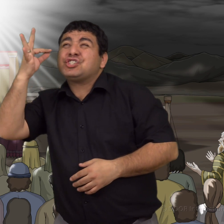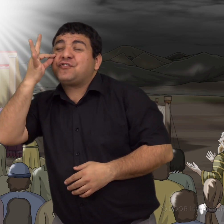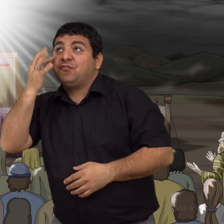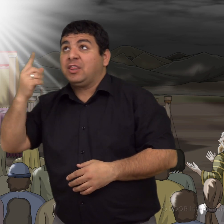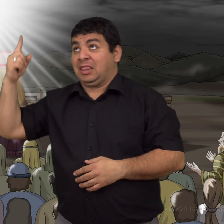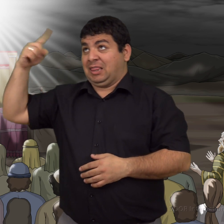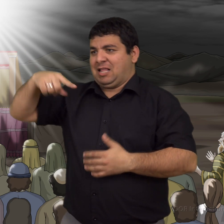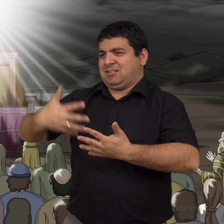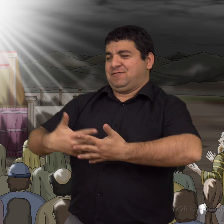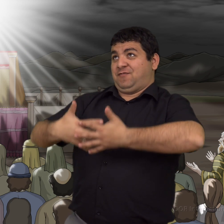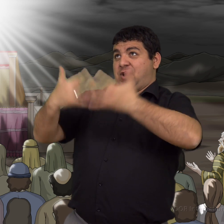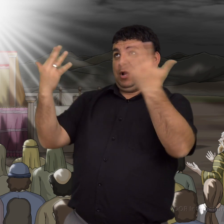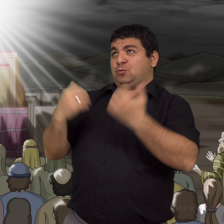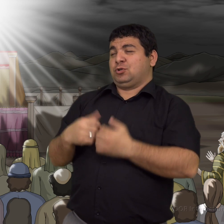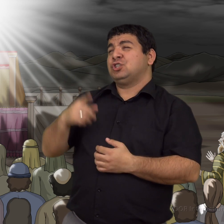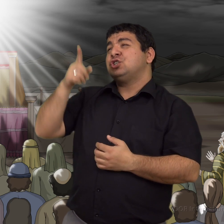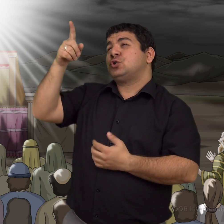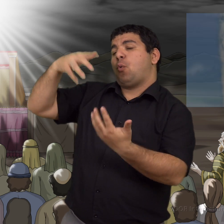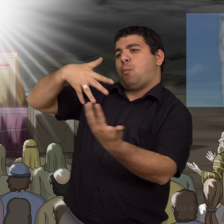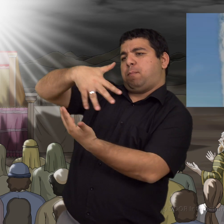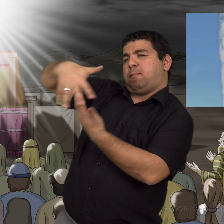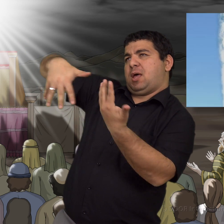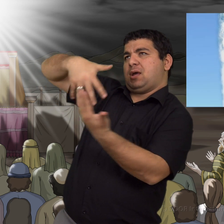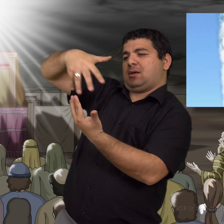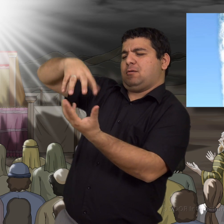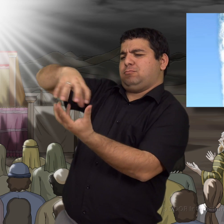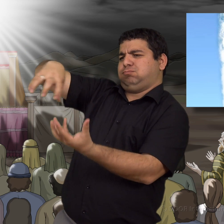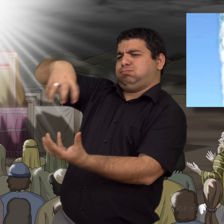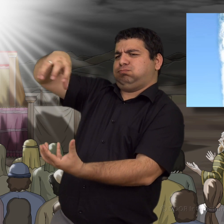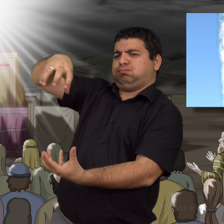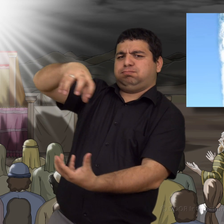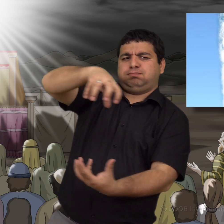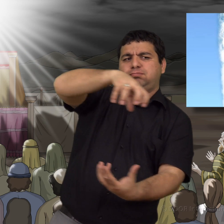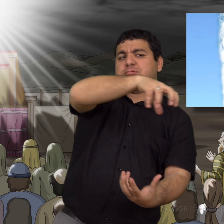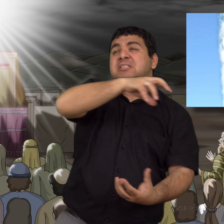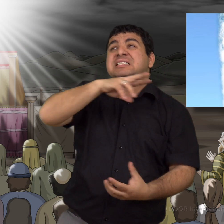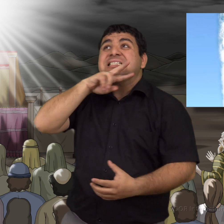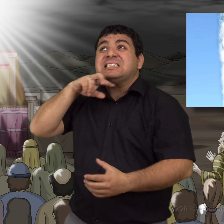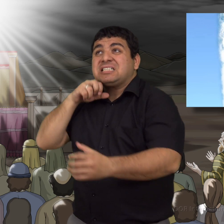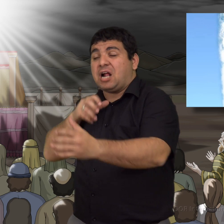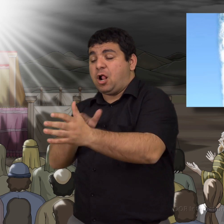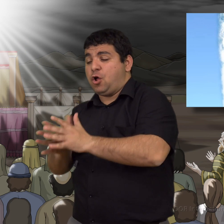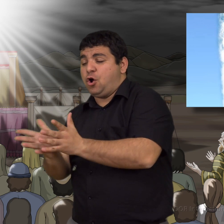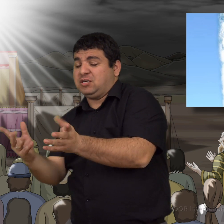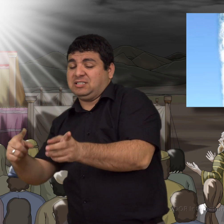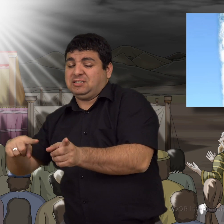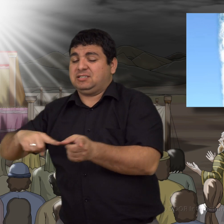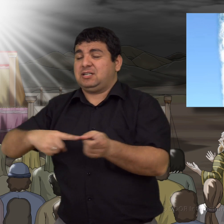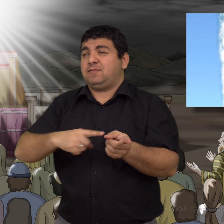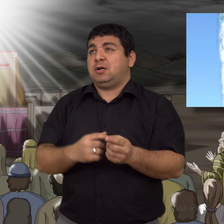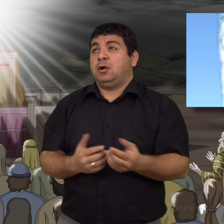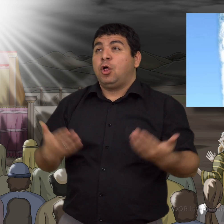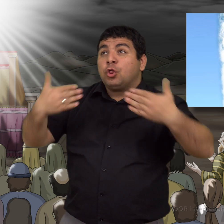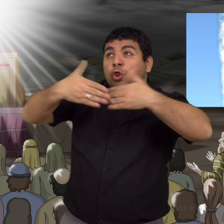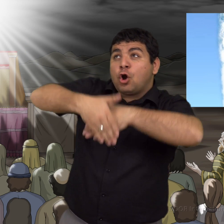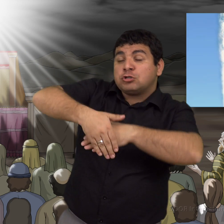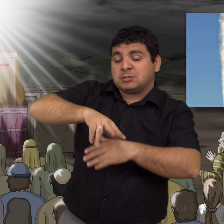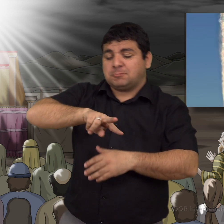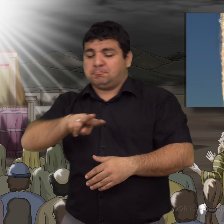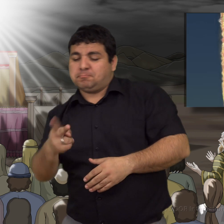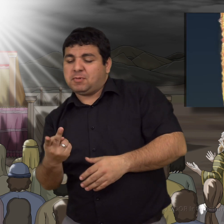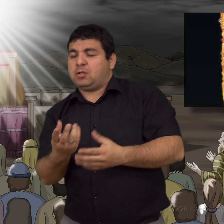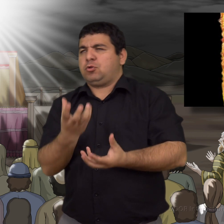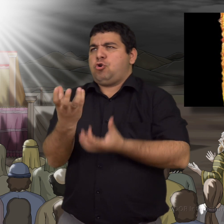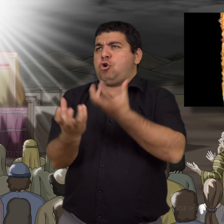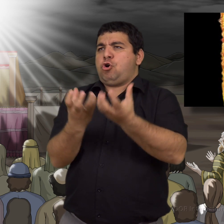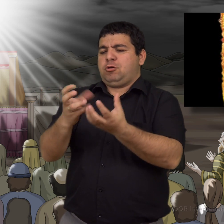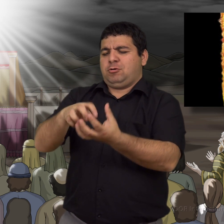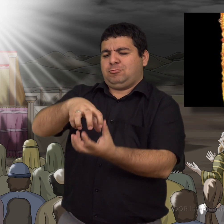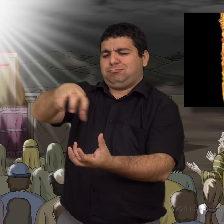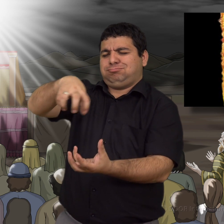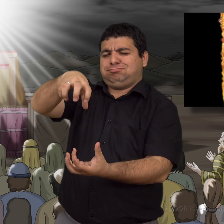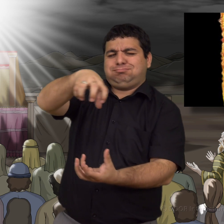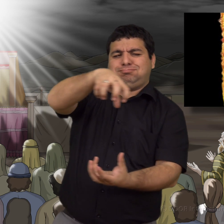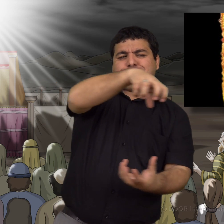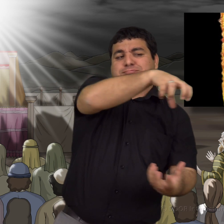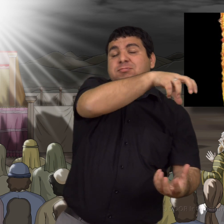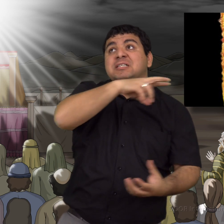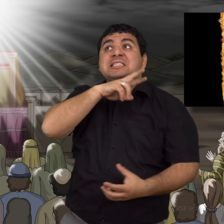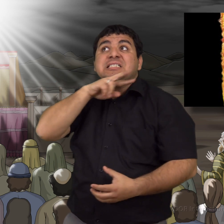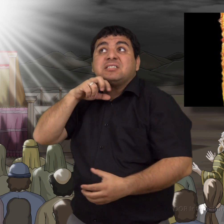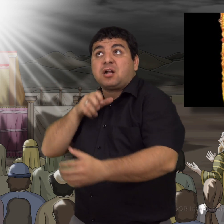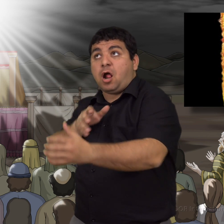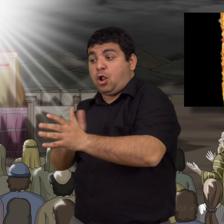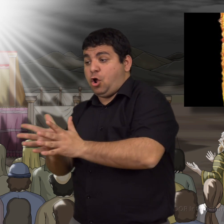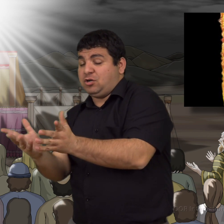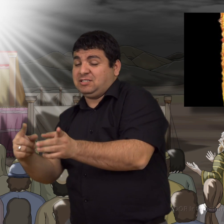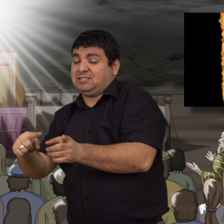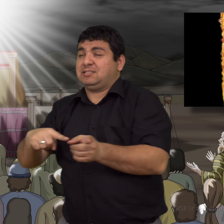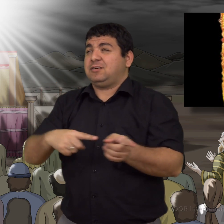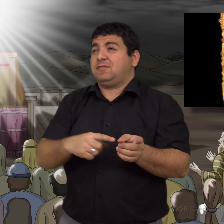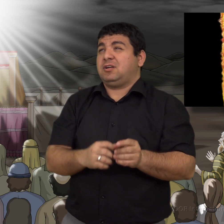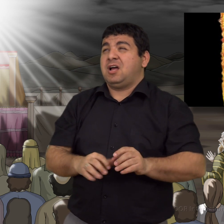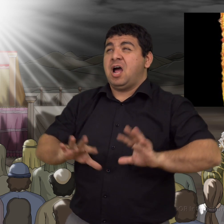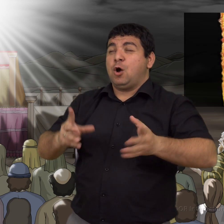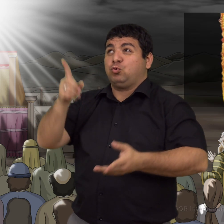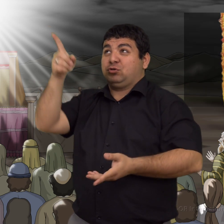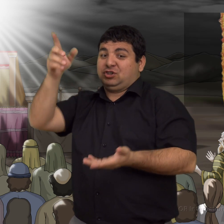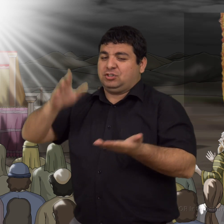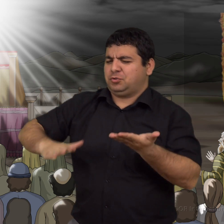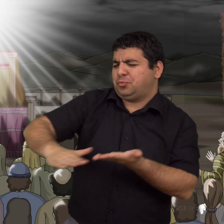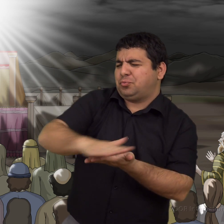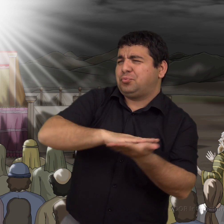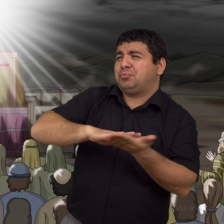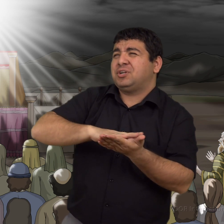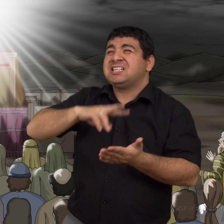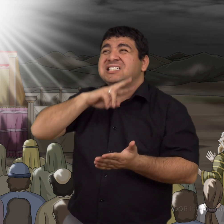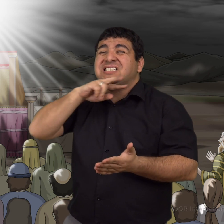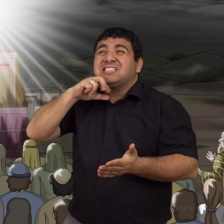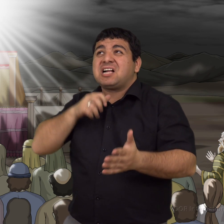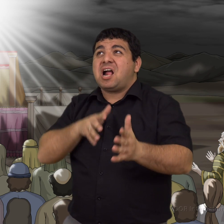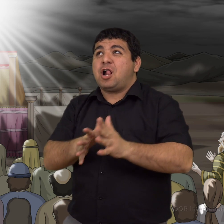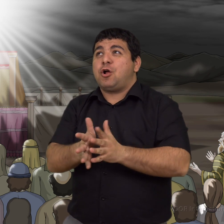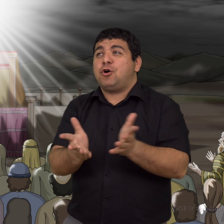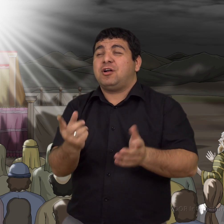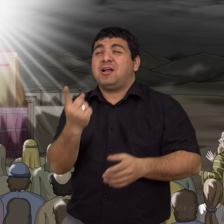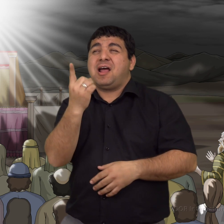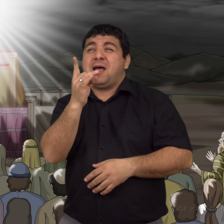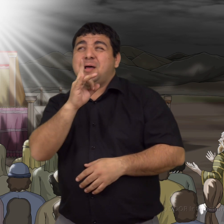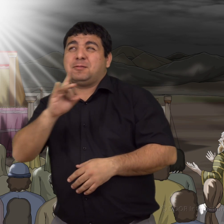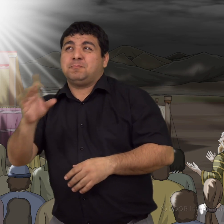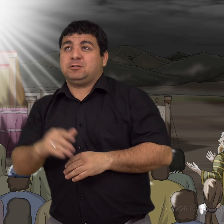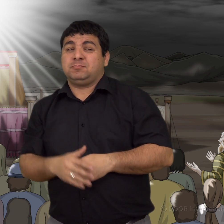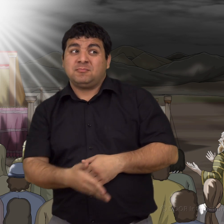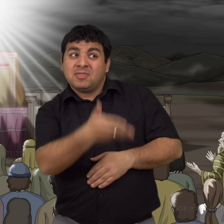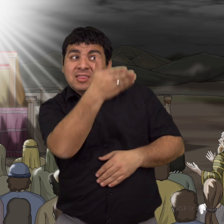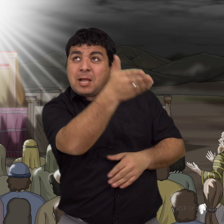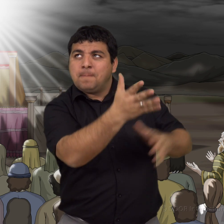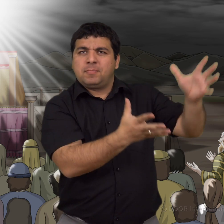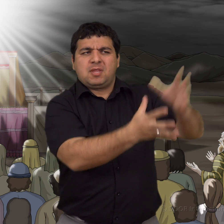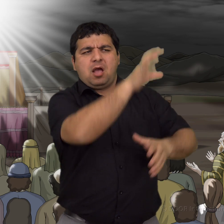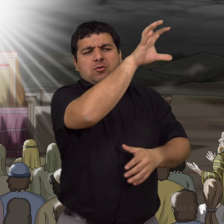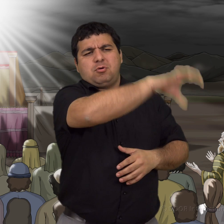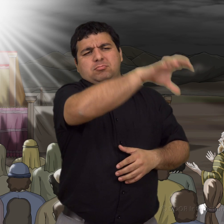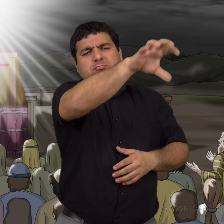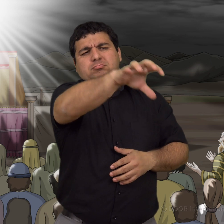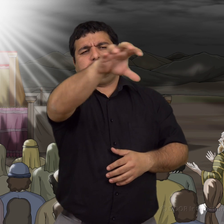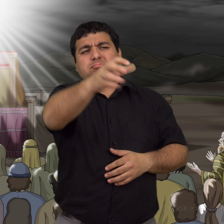They have already heard that You, O LORD, are in the midst of this people, that You, O LORD, have been seen face to face, that Your cloud stands over them, and that You go before them in a pillar of cloud by day and a pillar of fire by night.